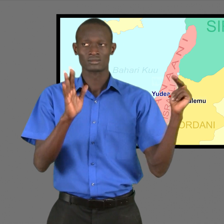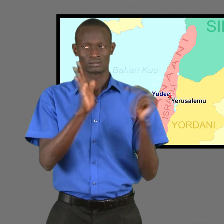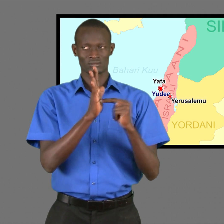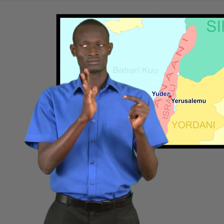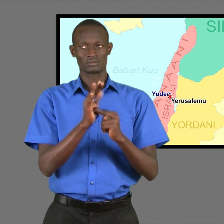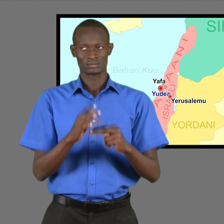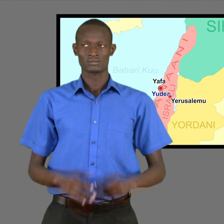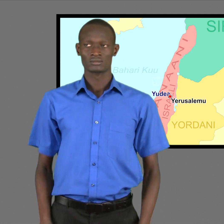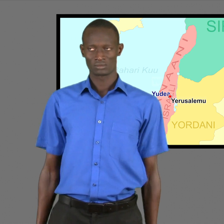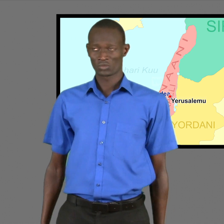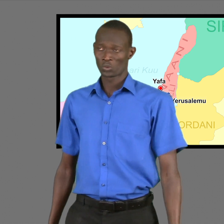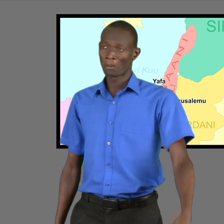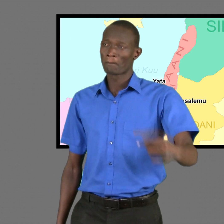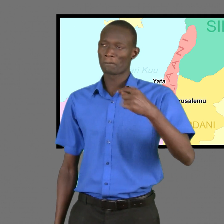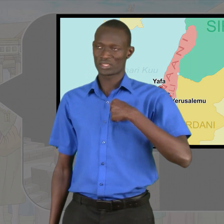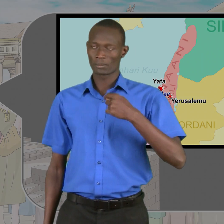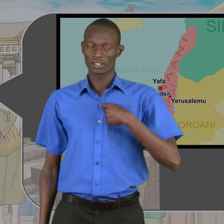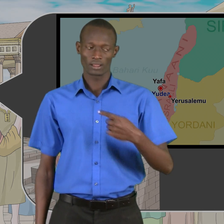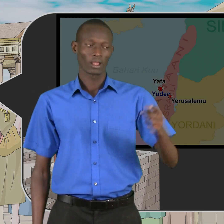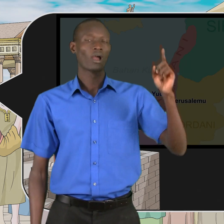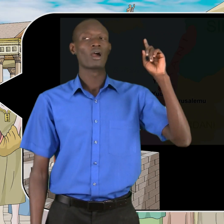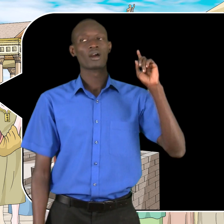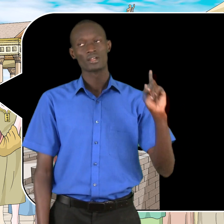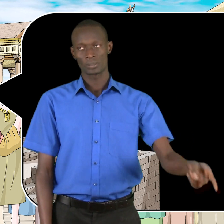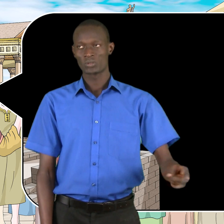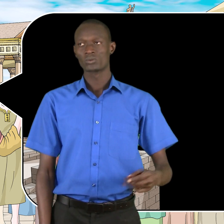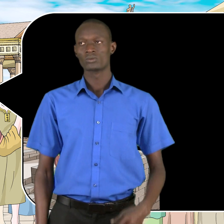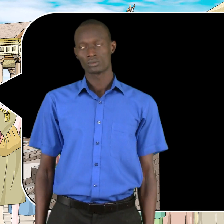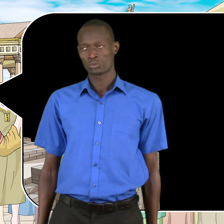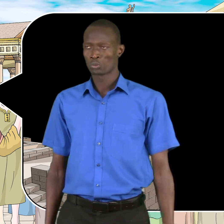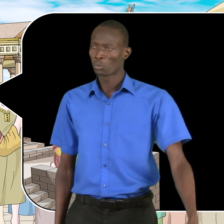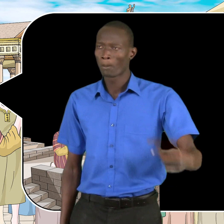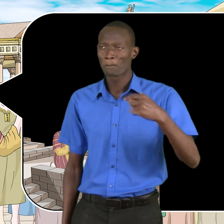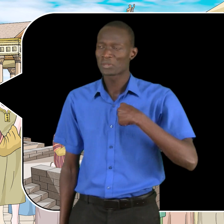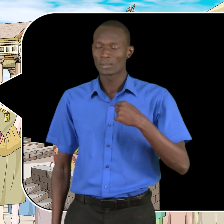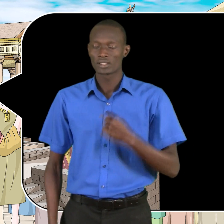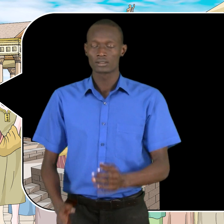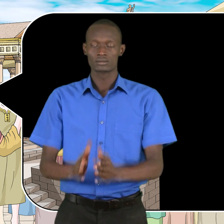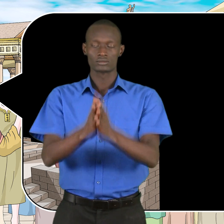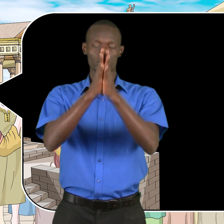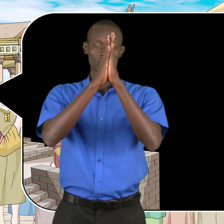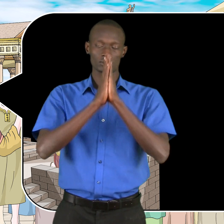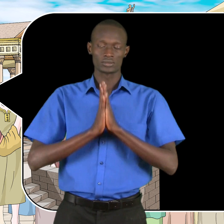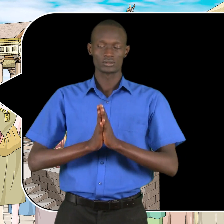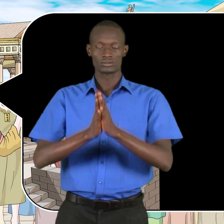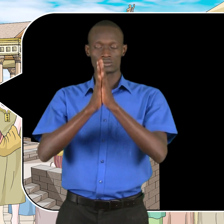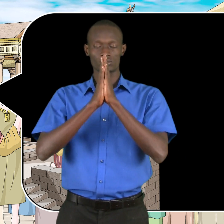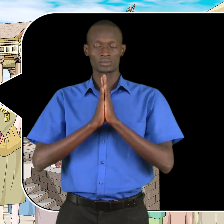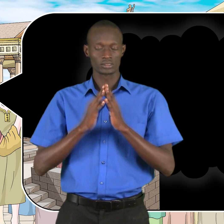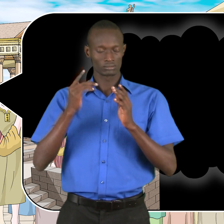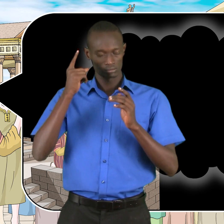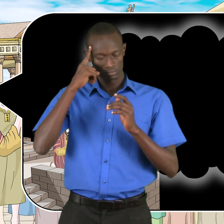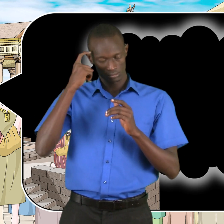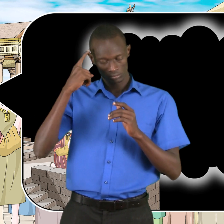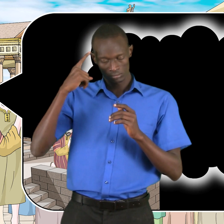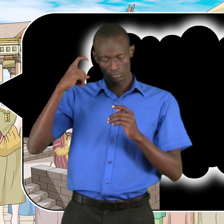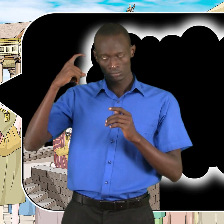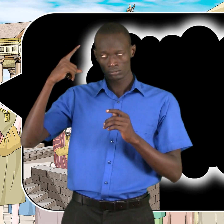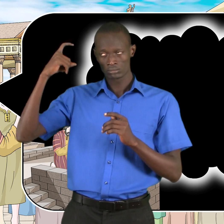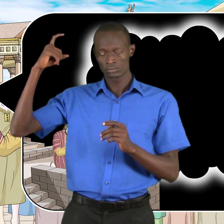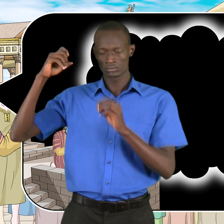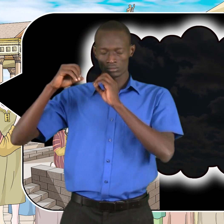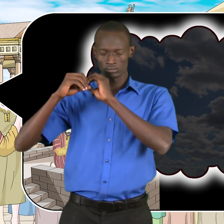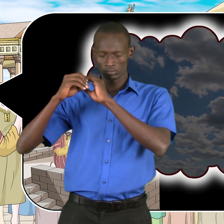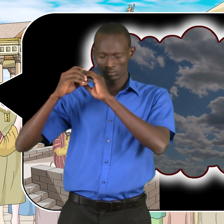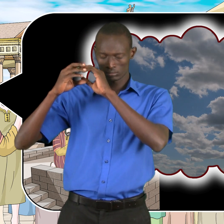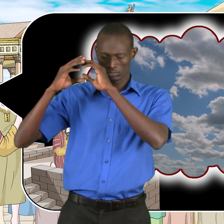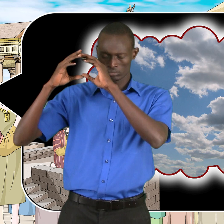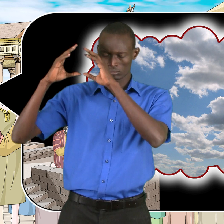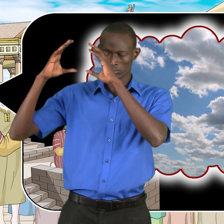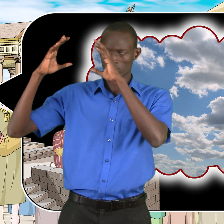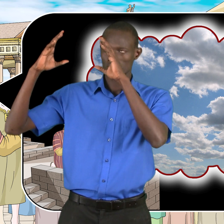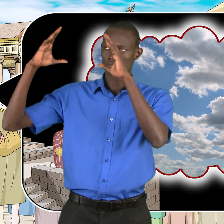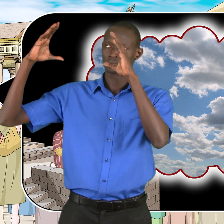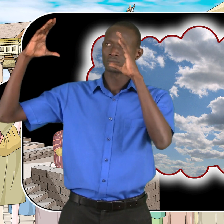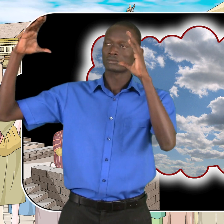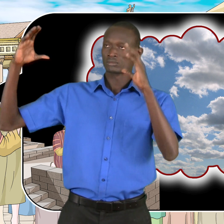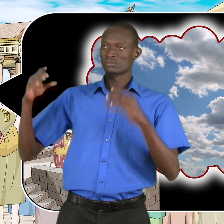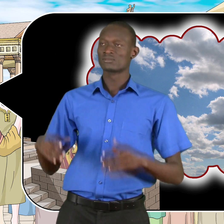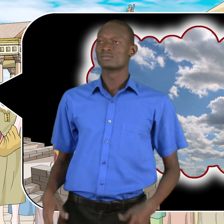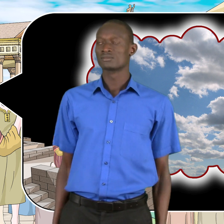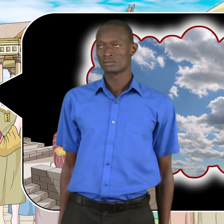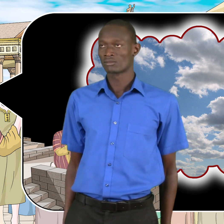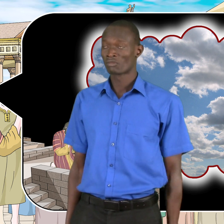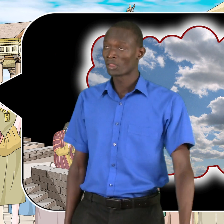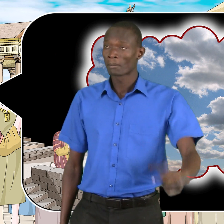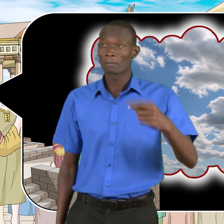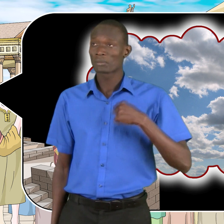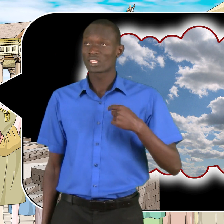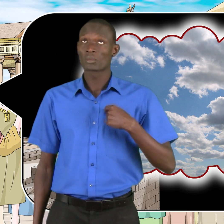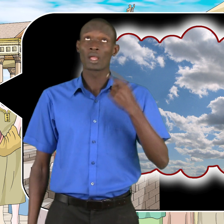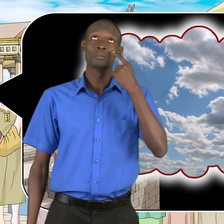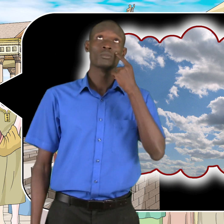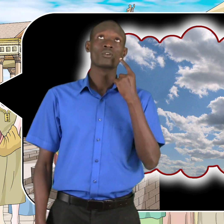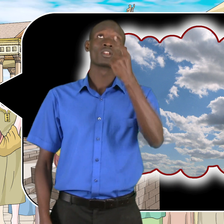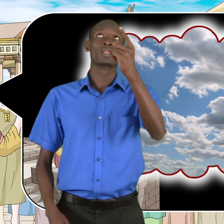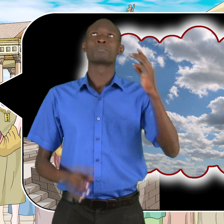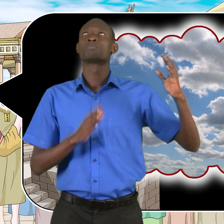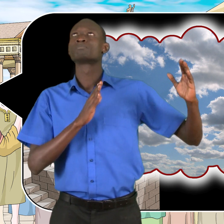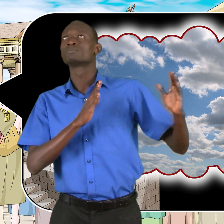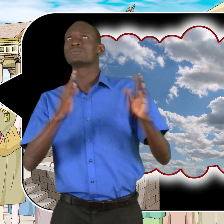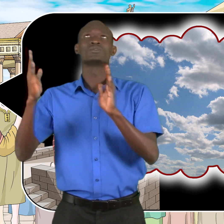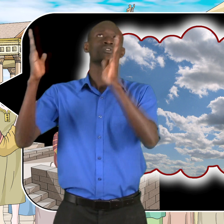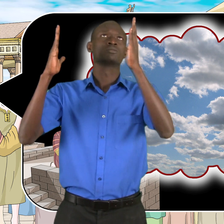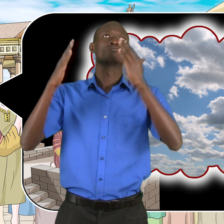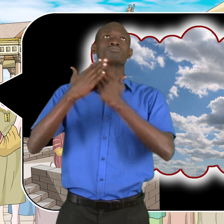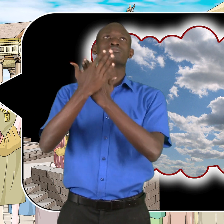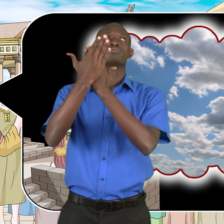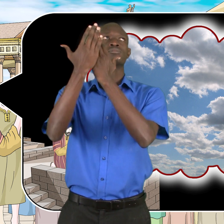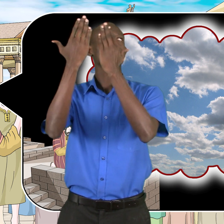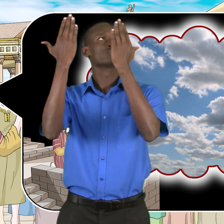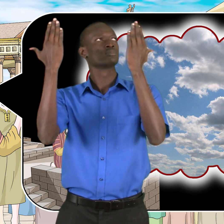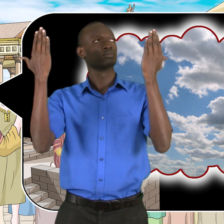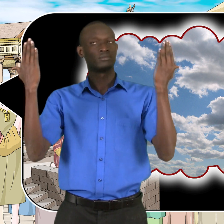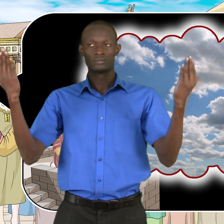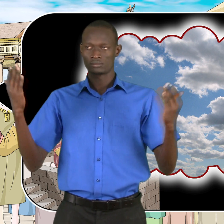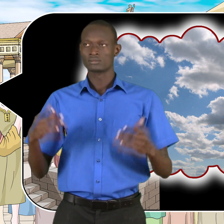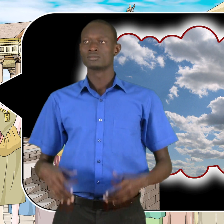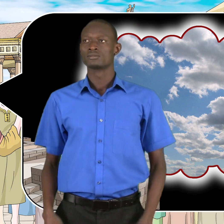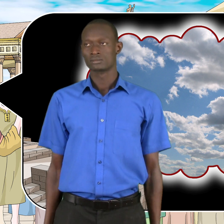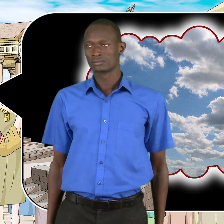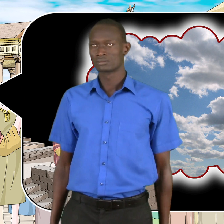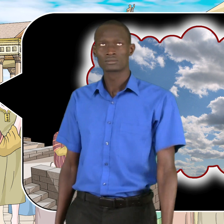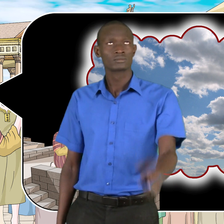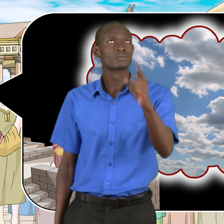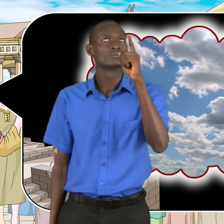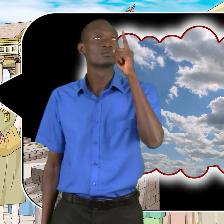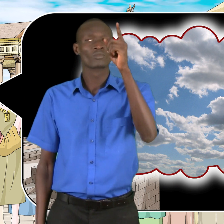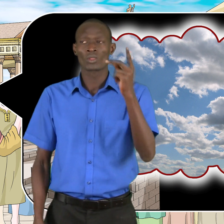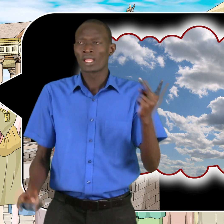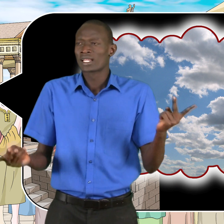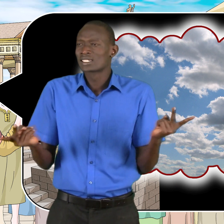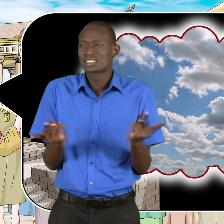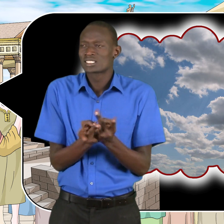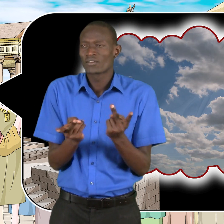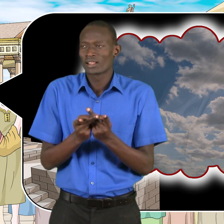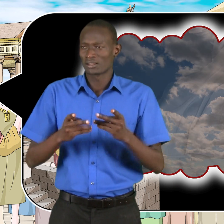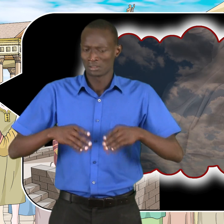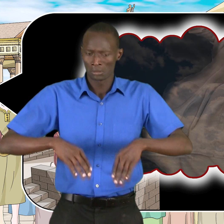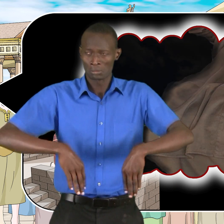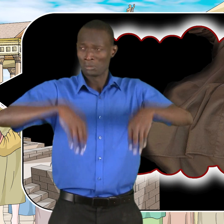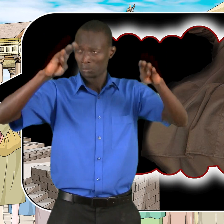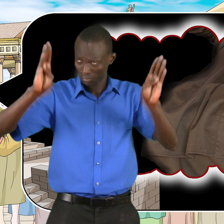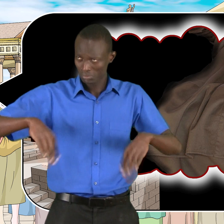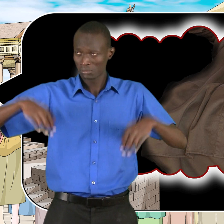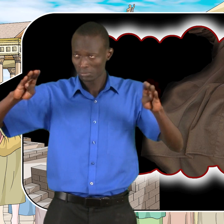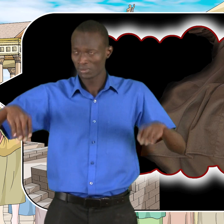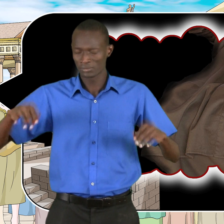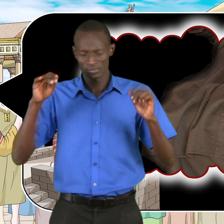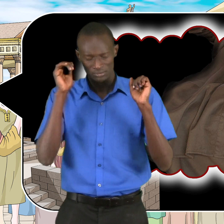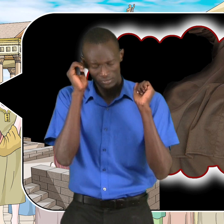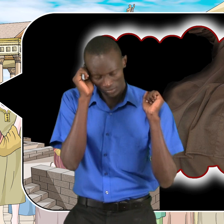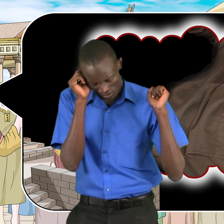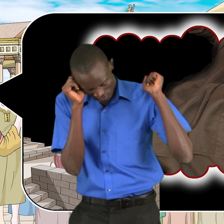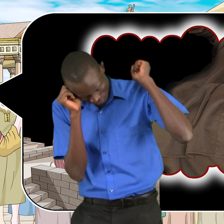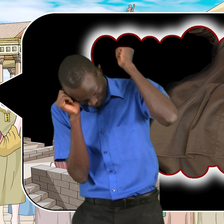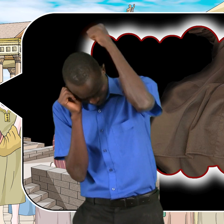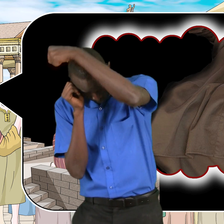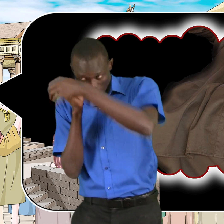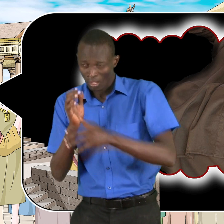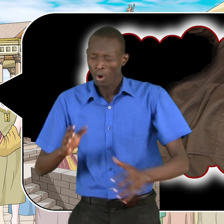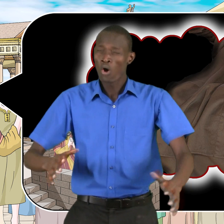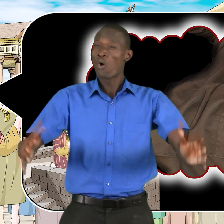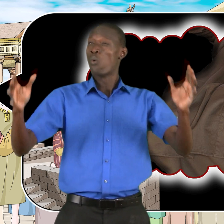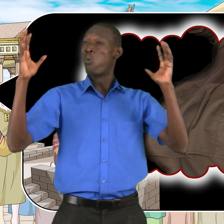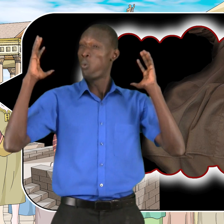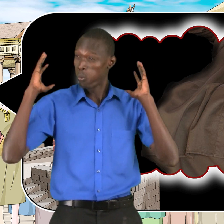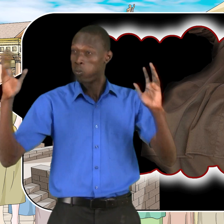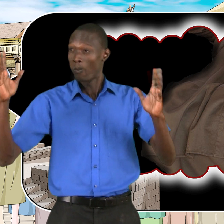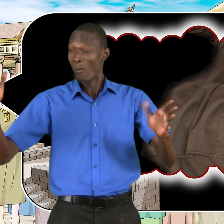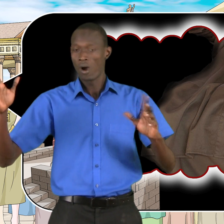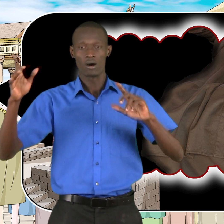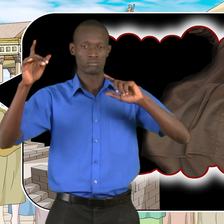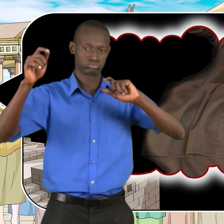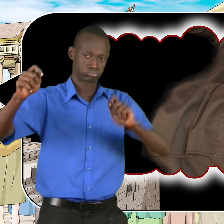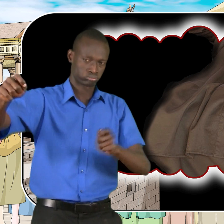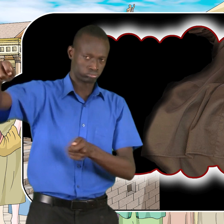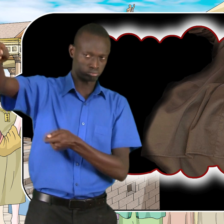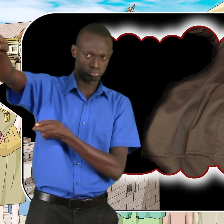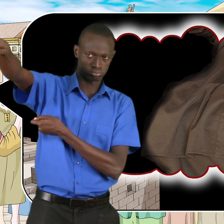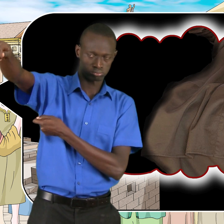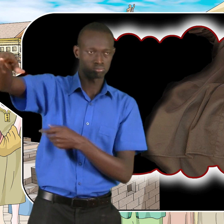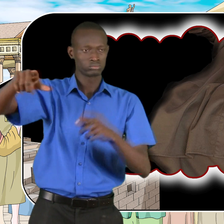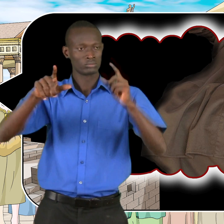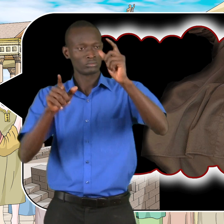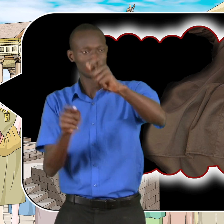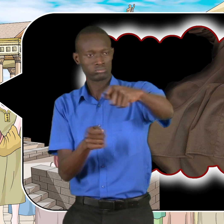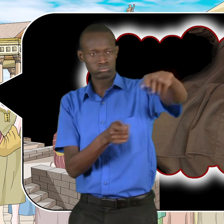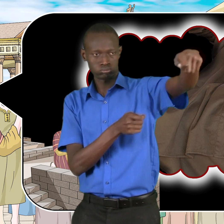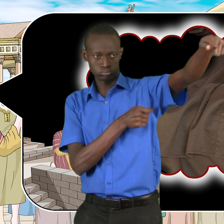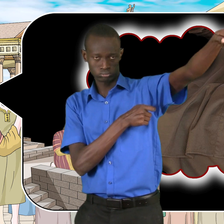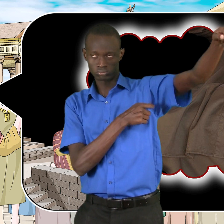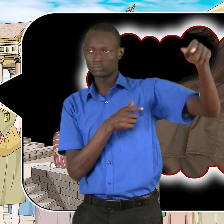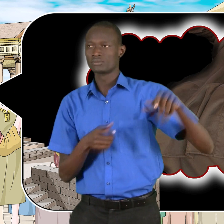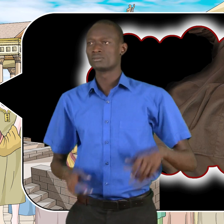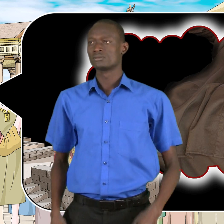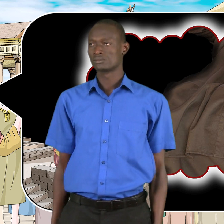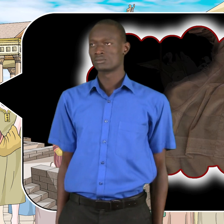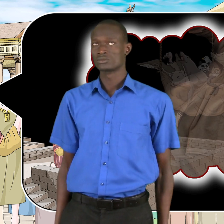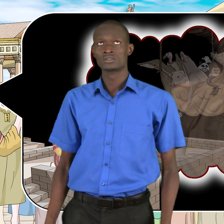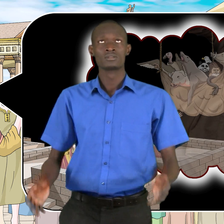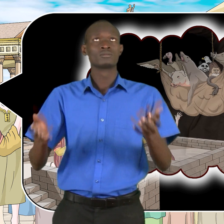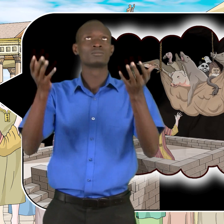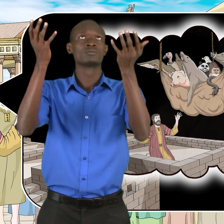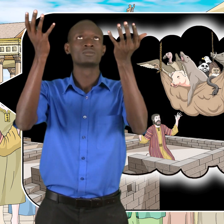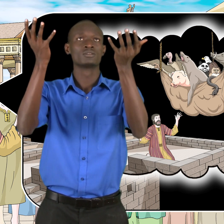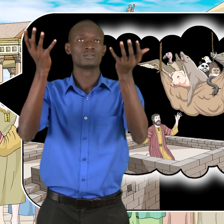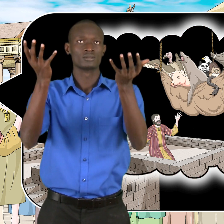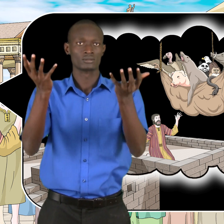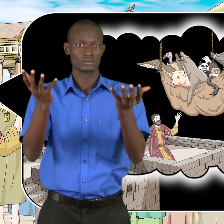But Peter began and explained to them the whole sequence of events: “I was in the city of Joppa praying, and in a trance I saw a vision of something like a large sheet being let down from heaven by its four corners, and it came right down to me.